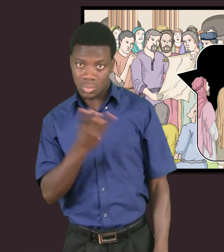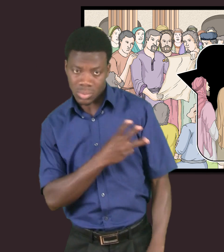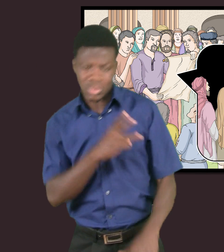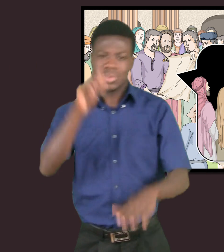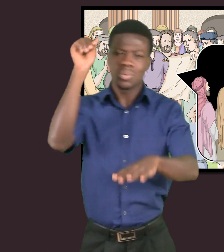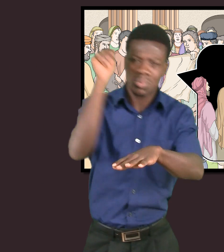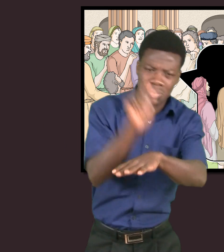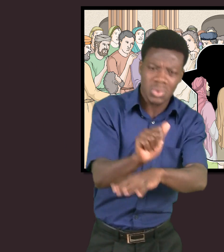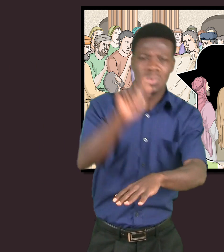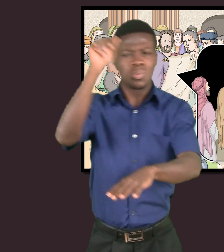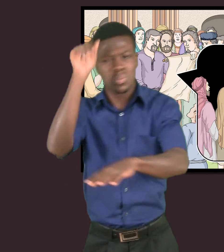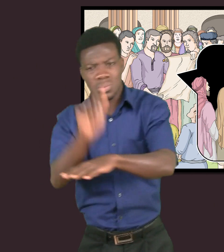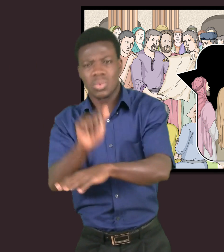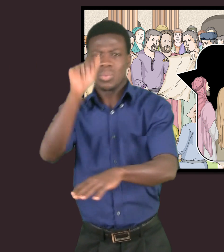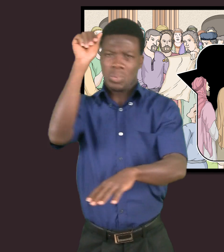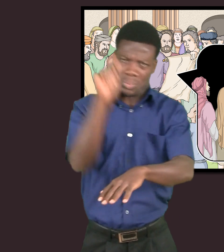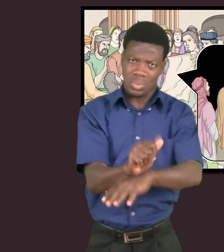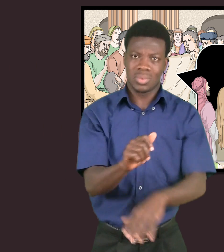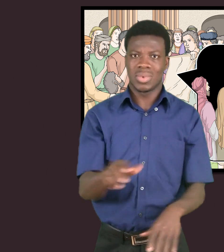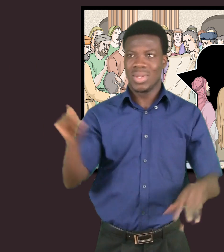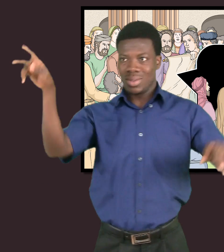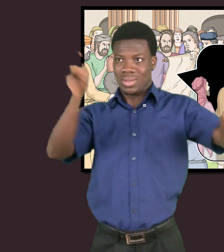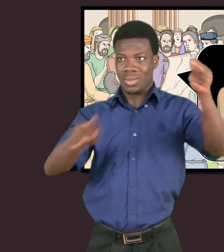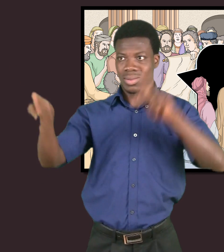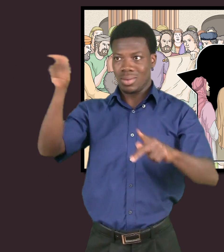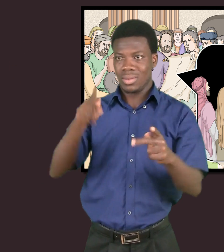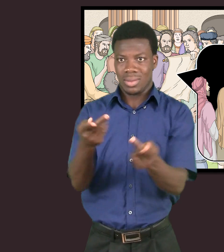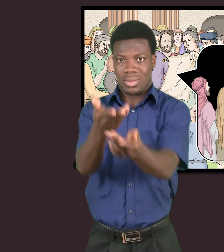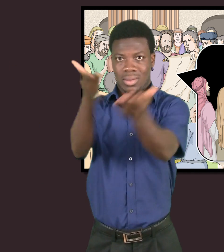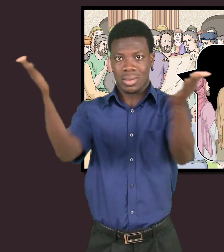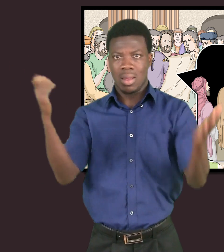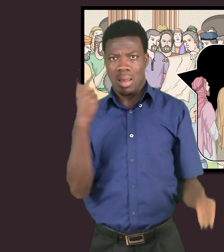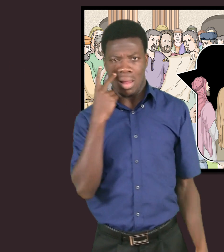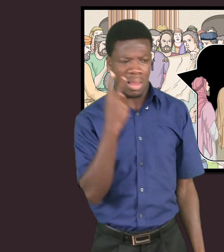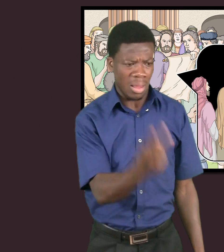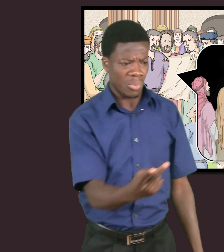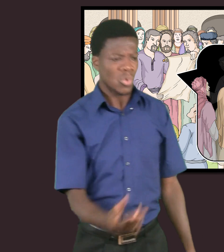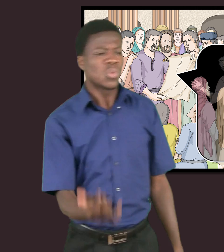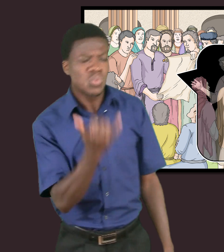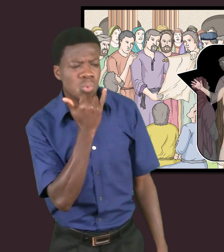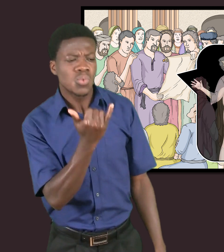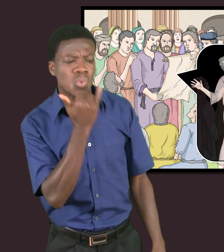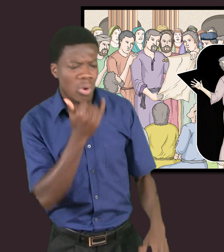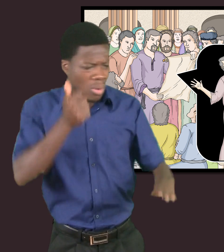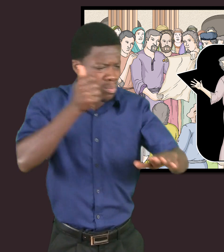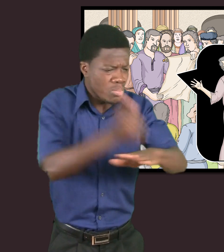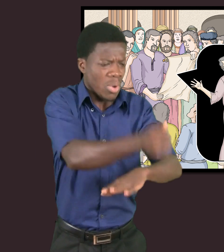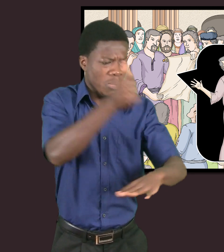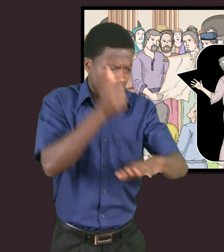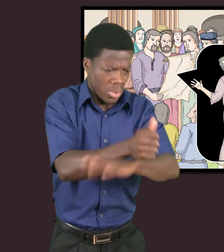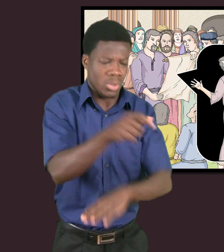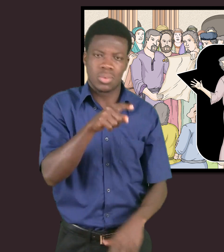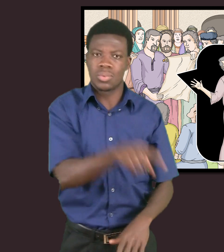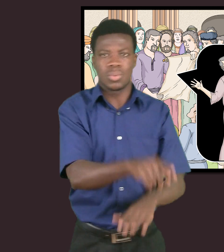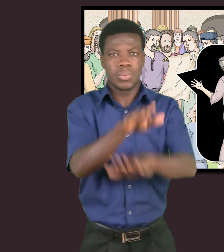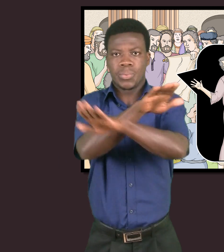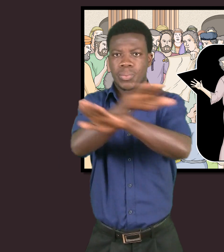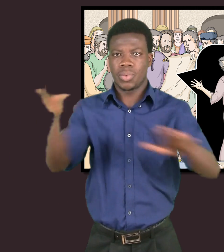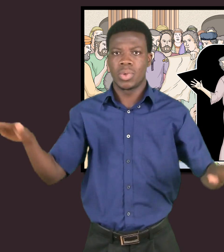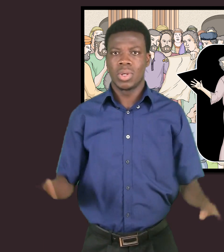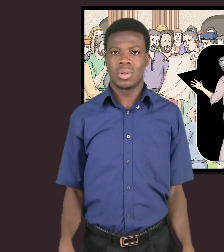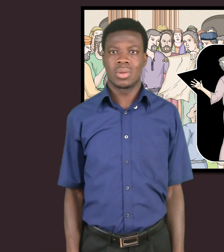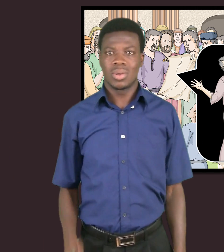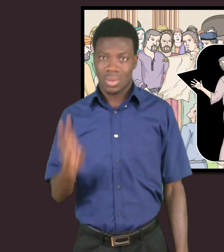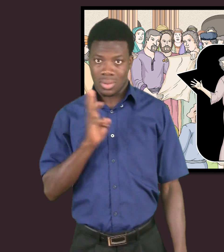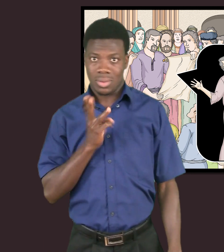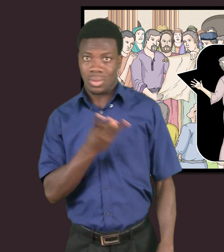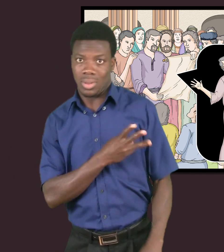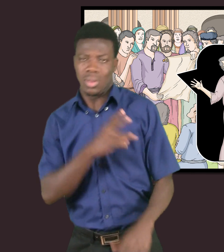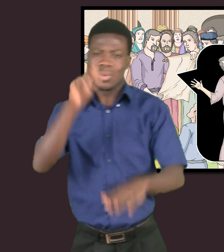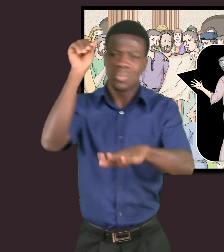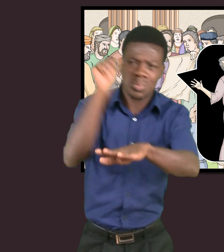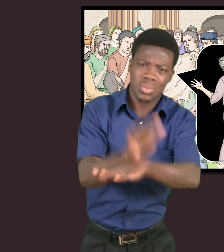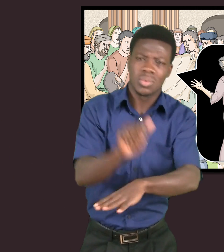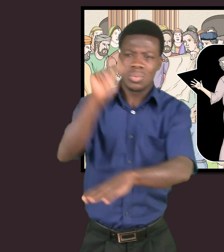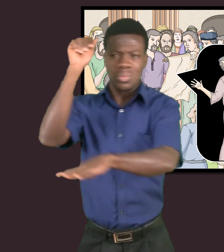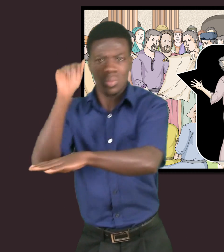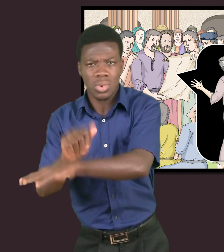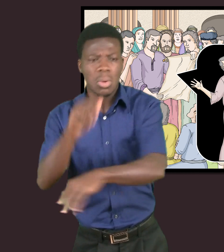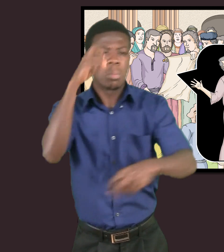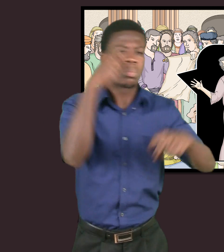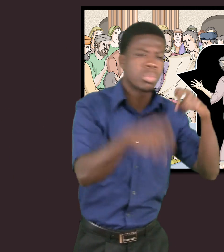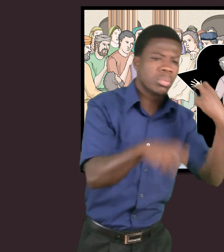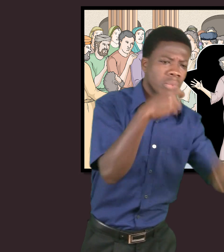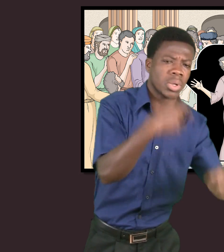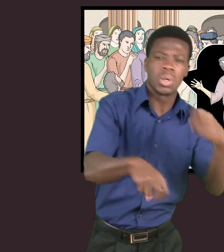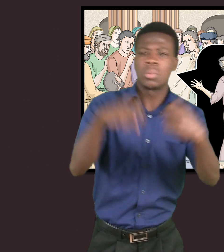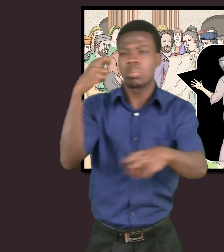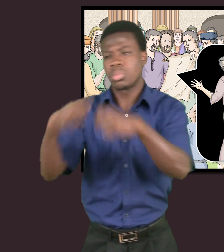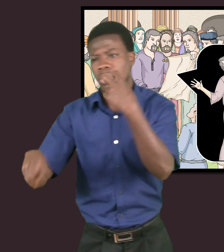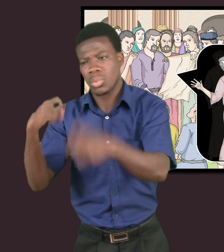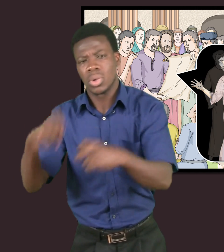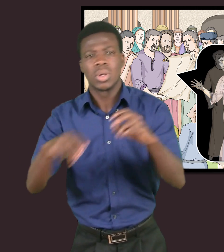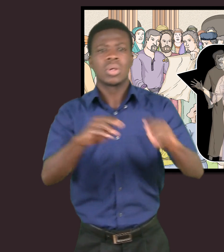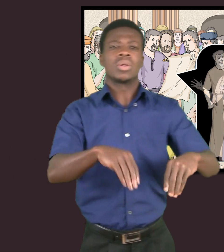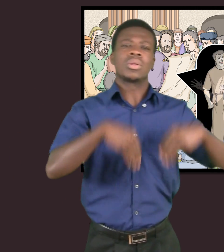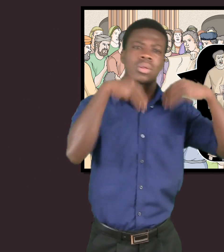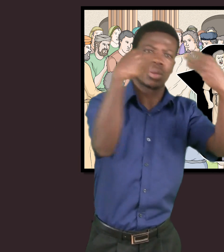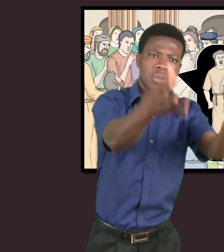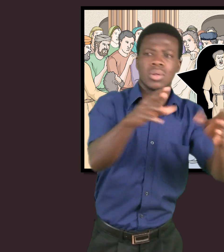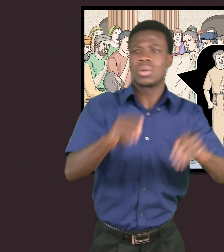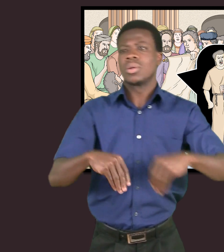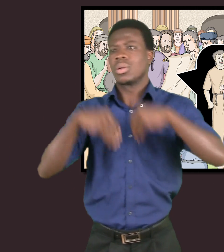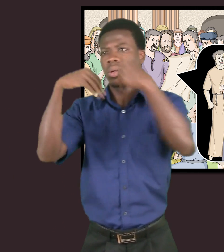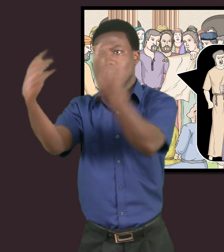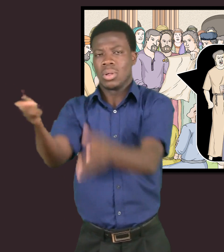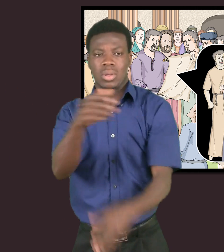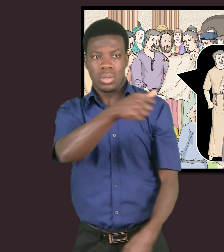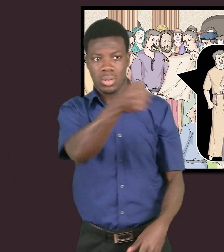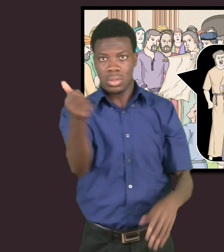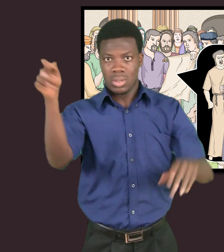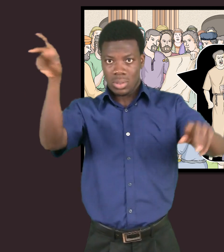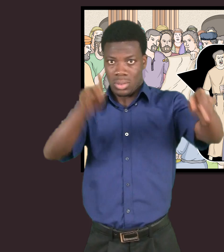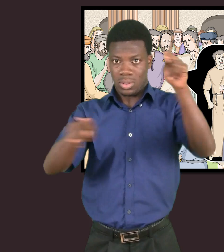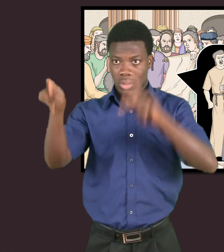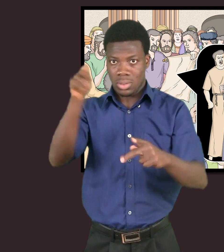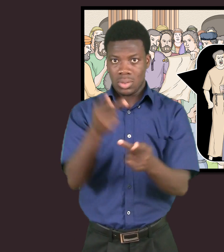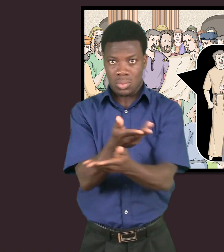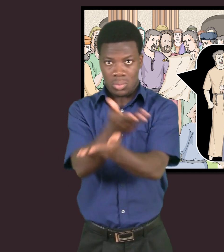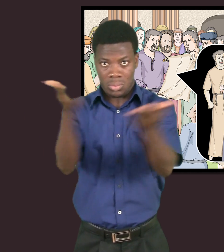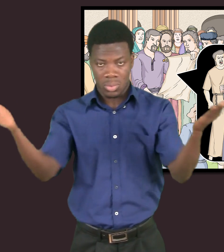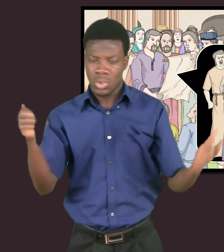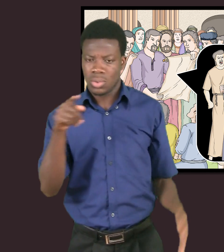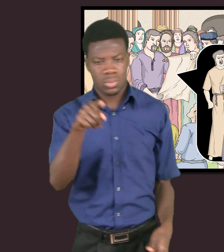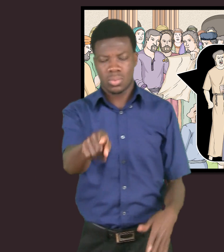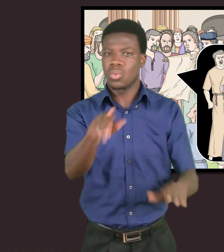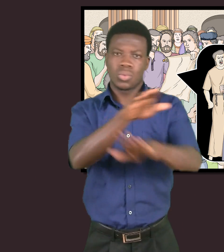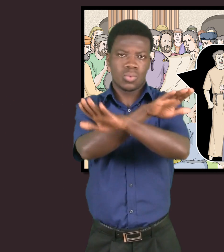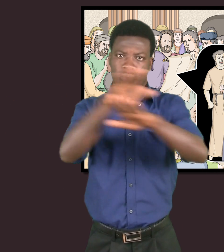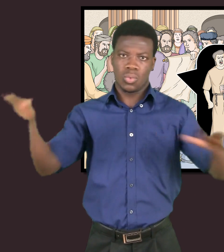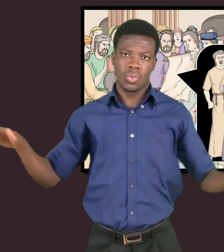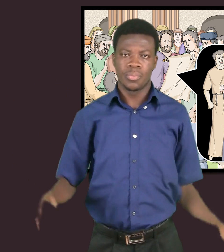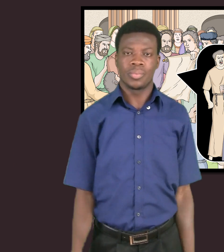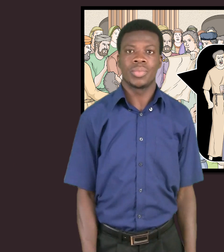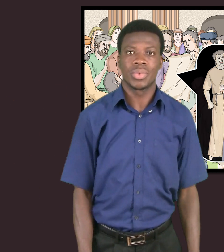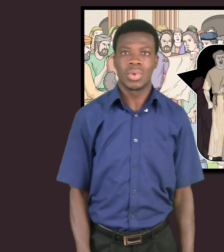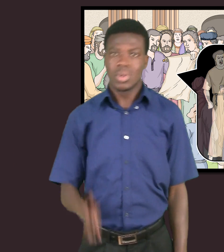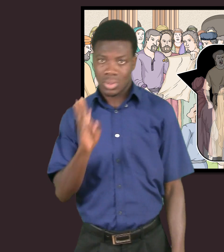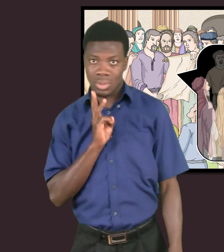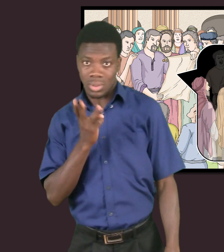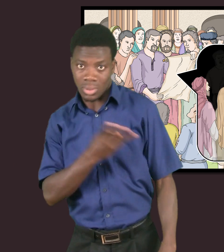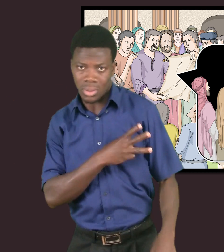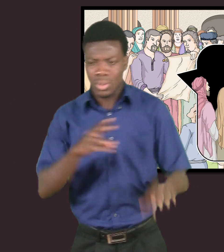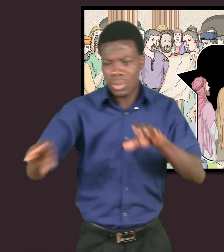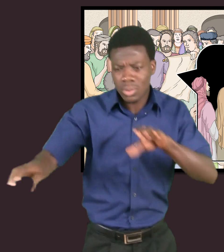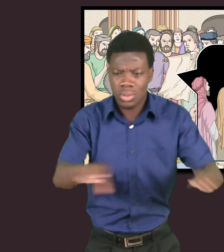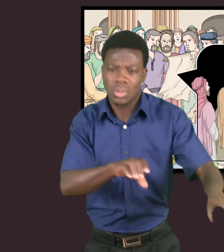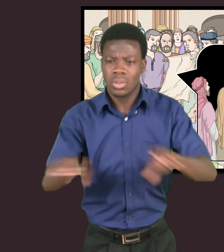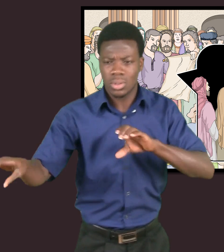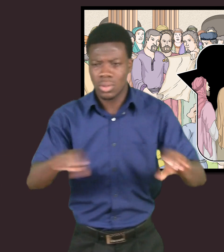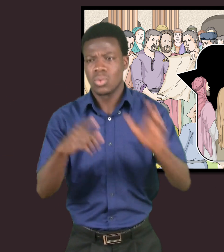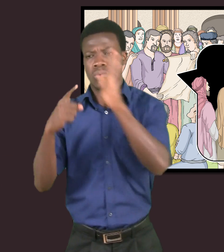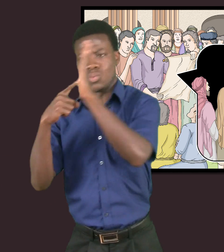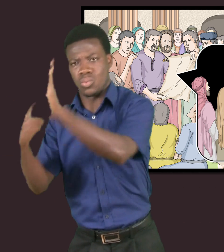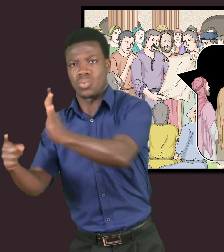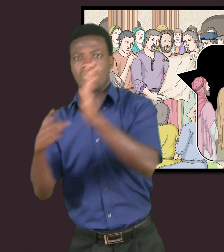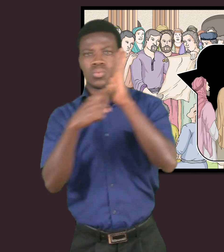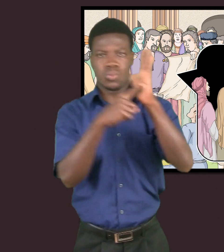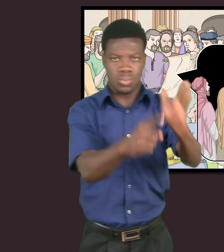We put no obstacle in anyone’s way, so that no one can discredit our ministry.